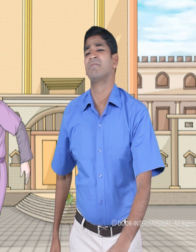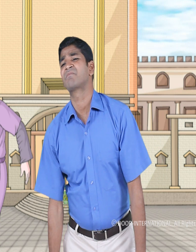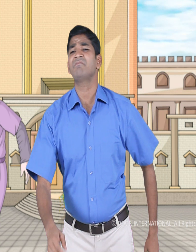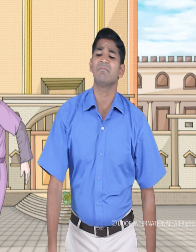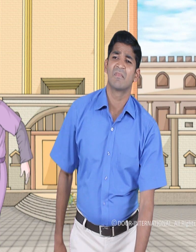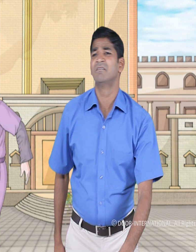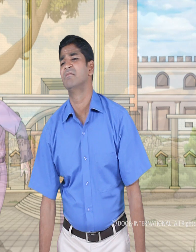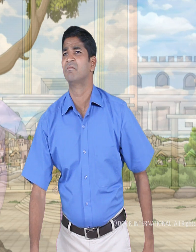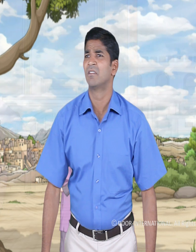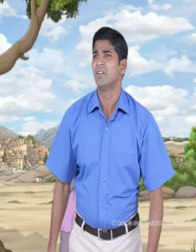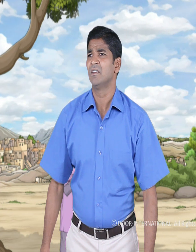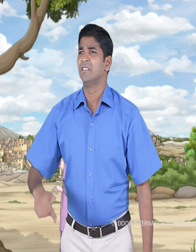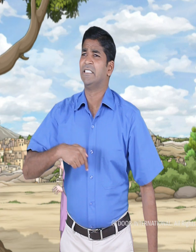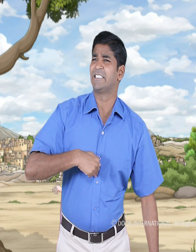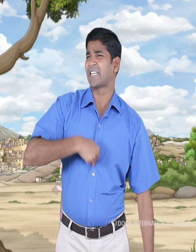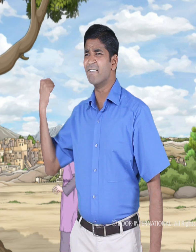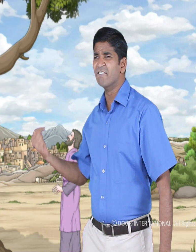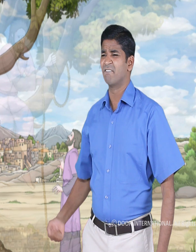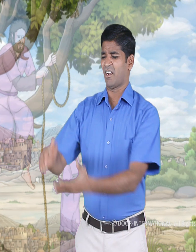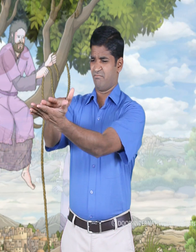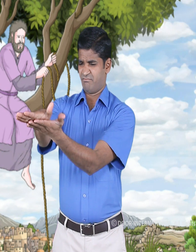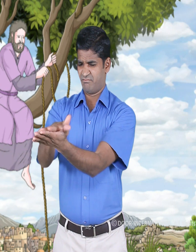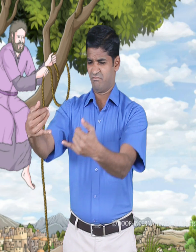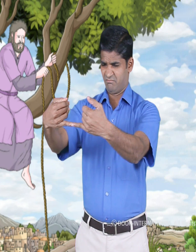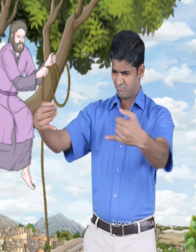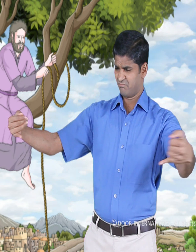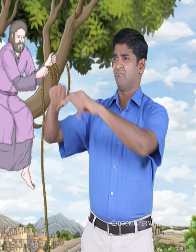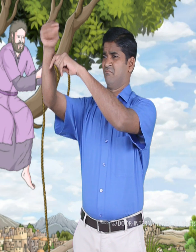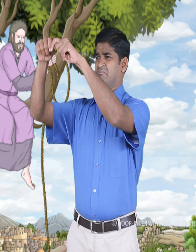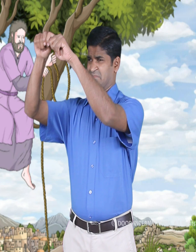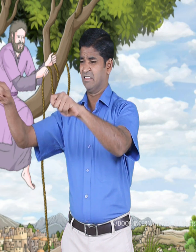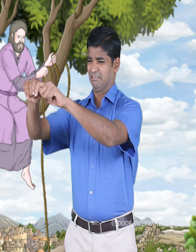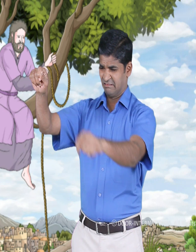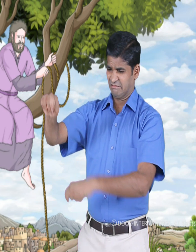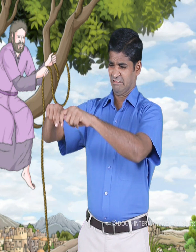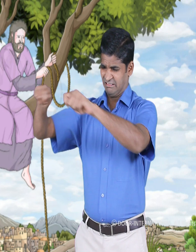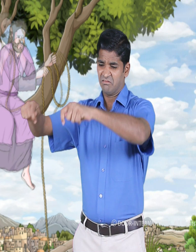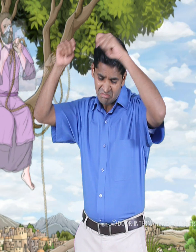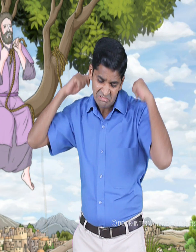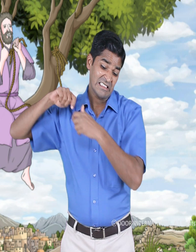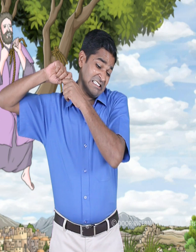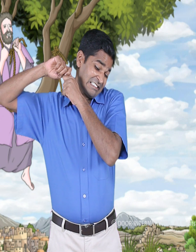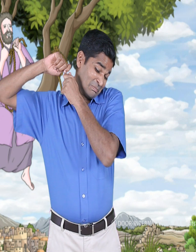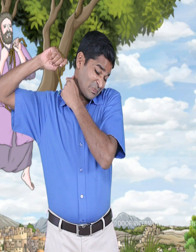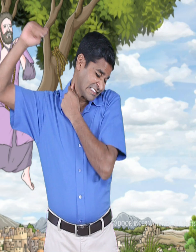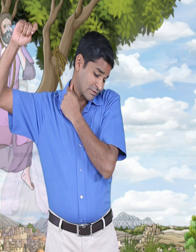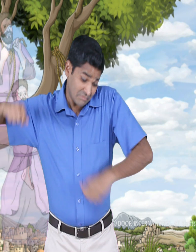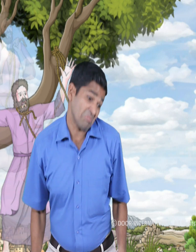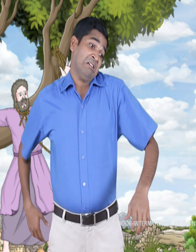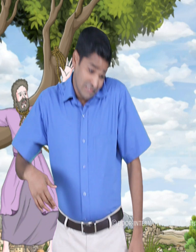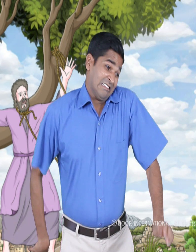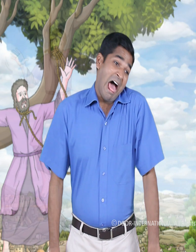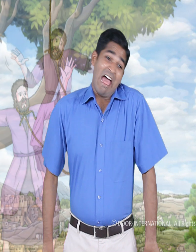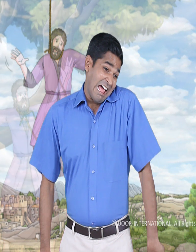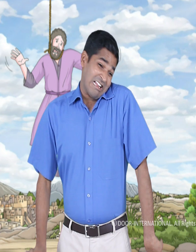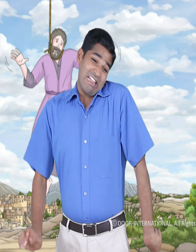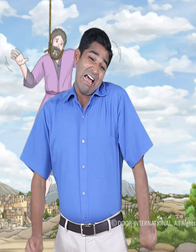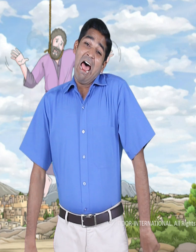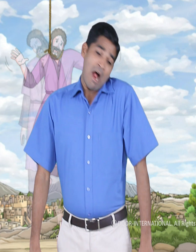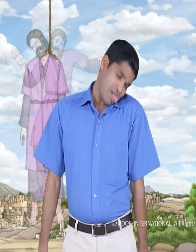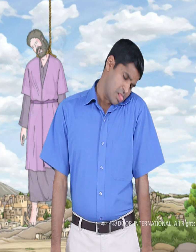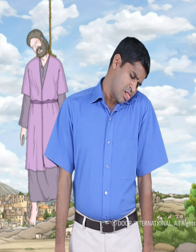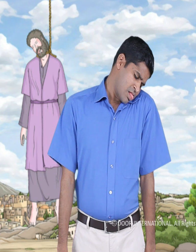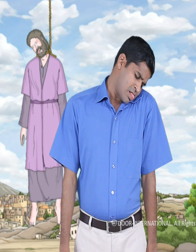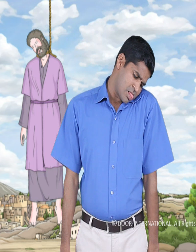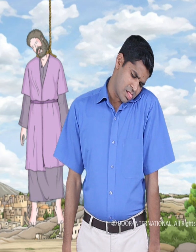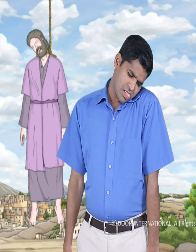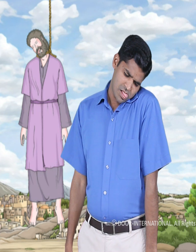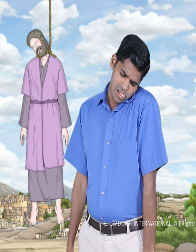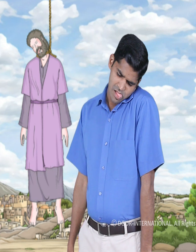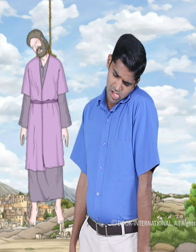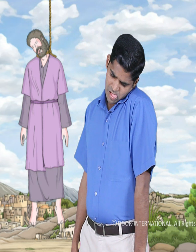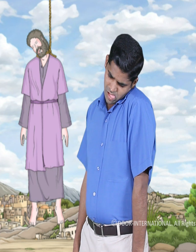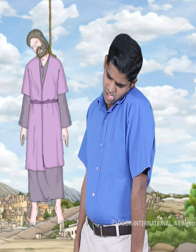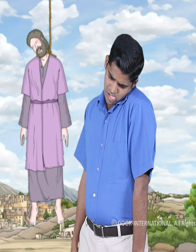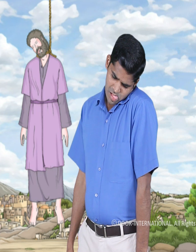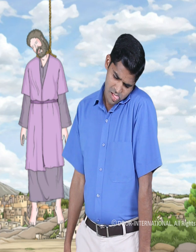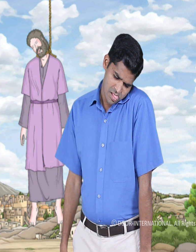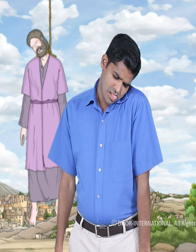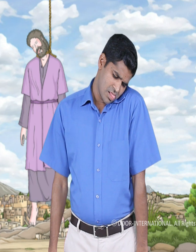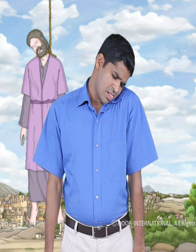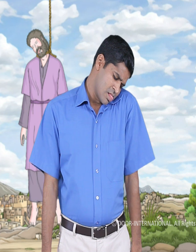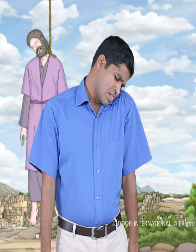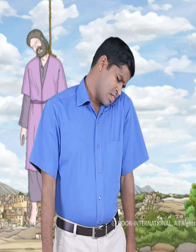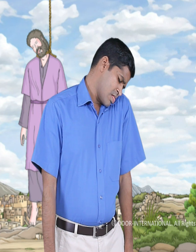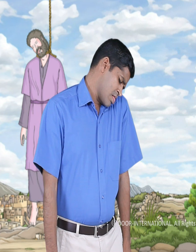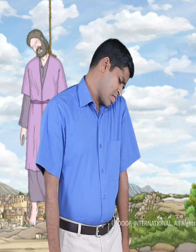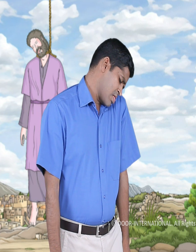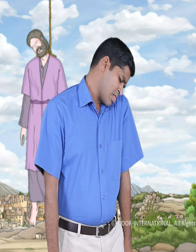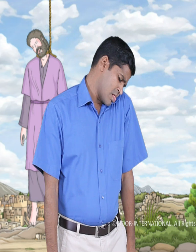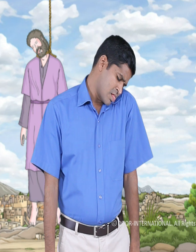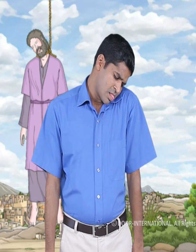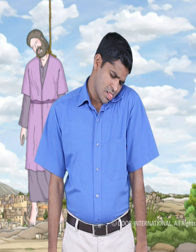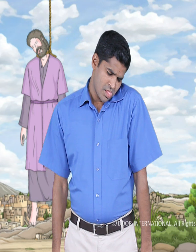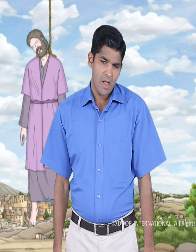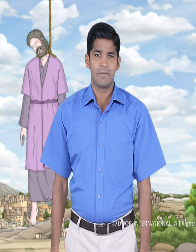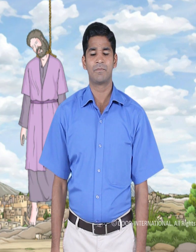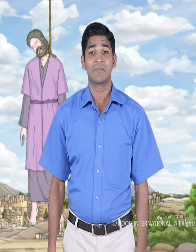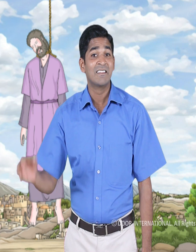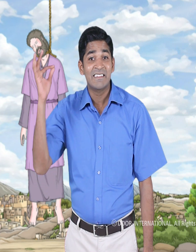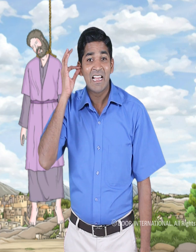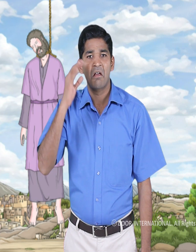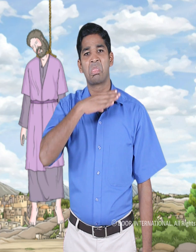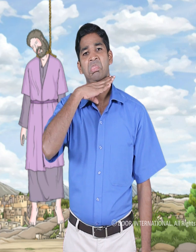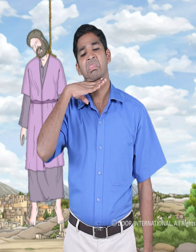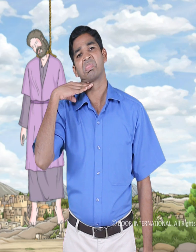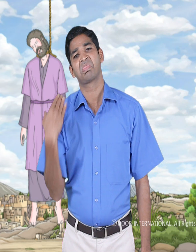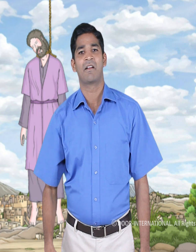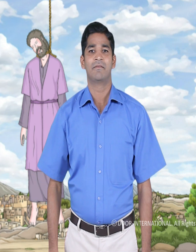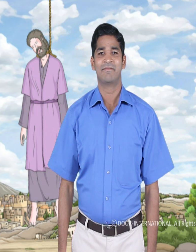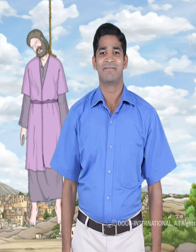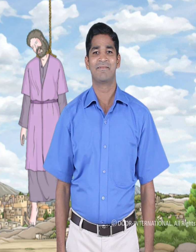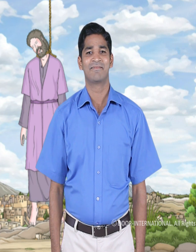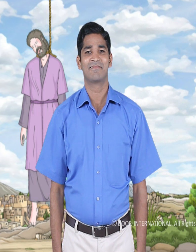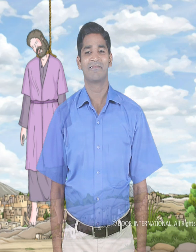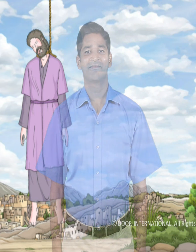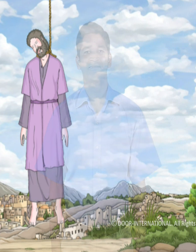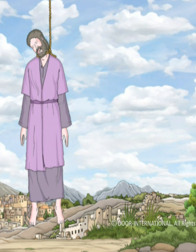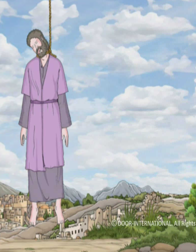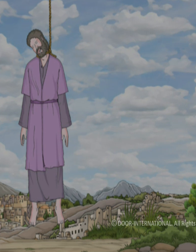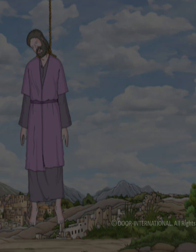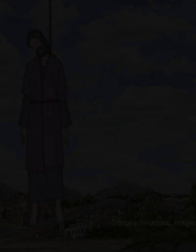Then he went away and hanged himself.